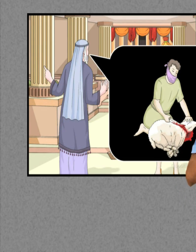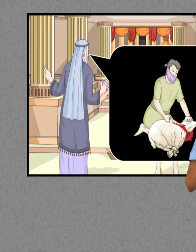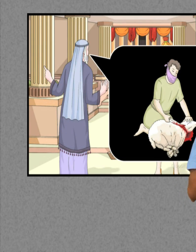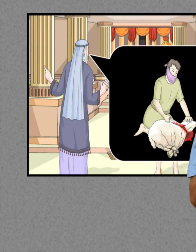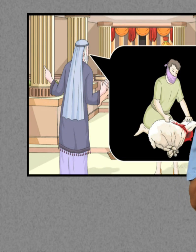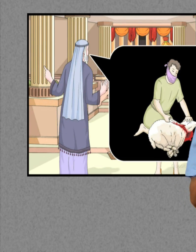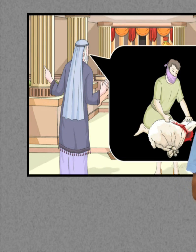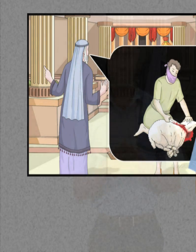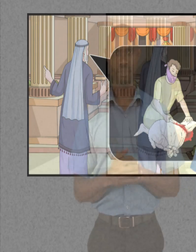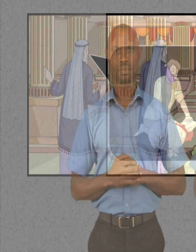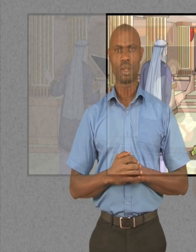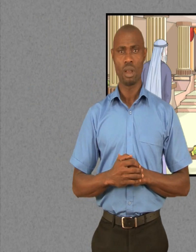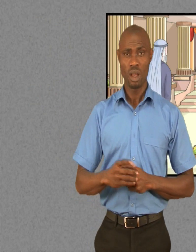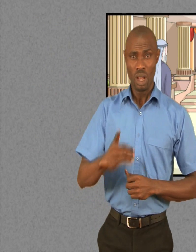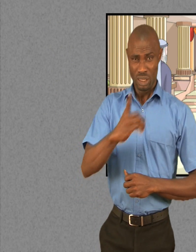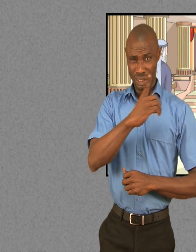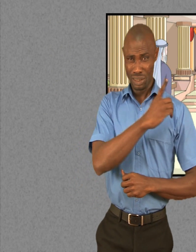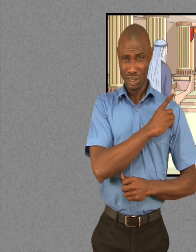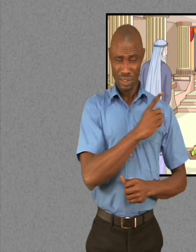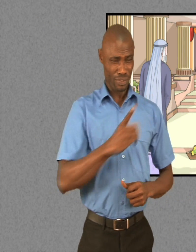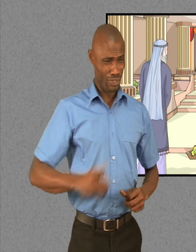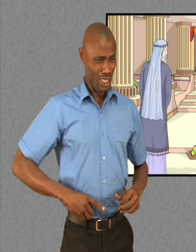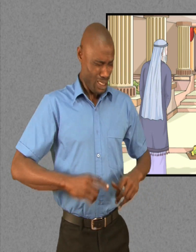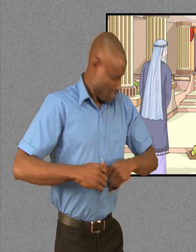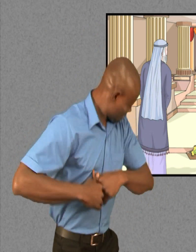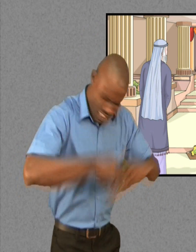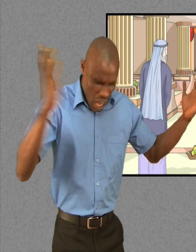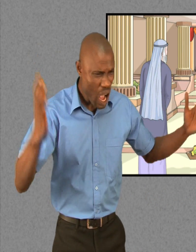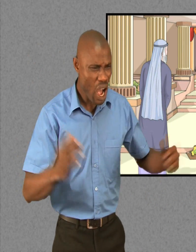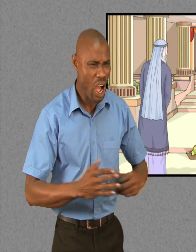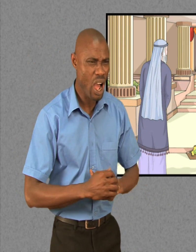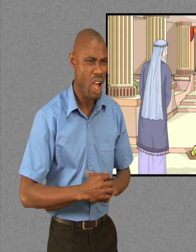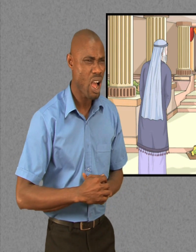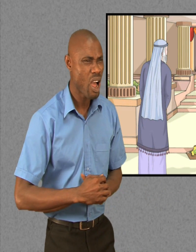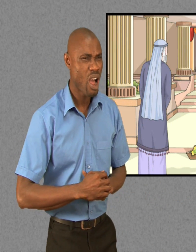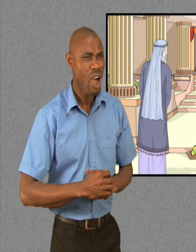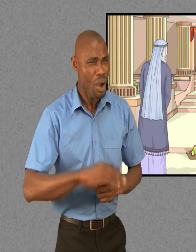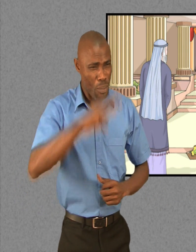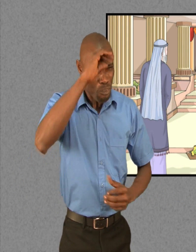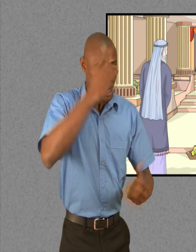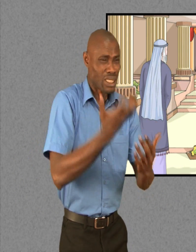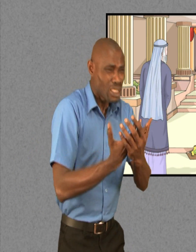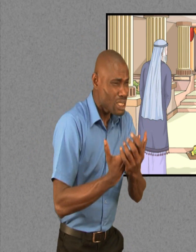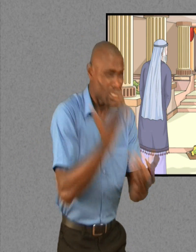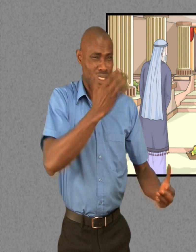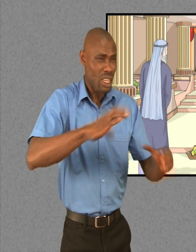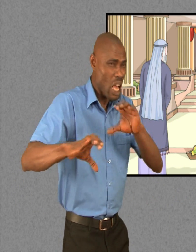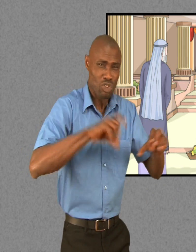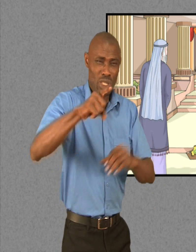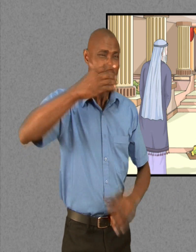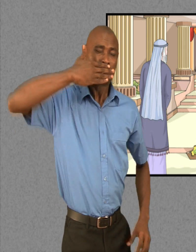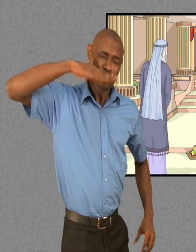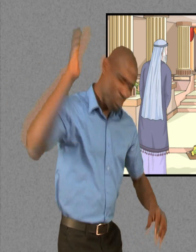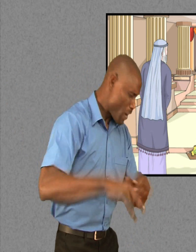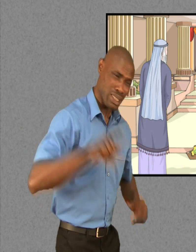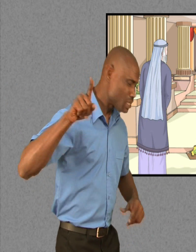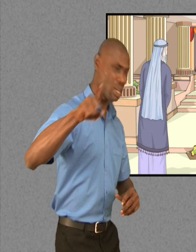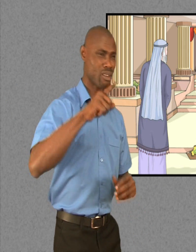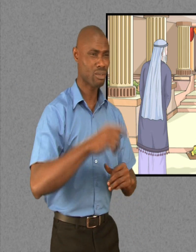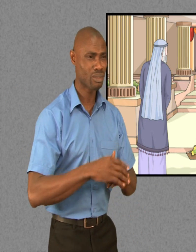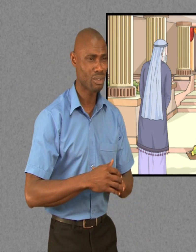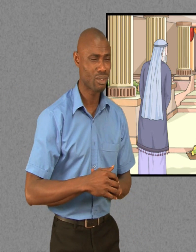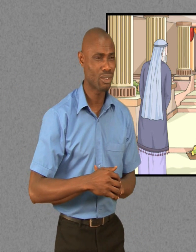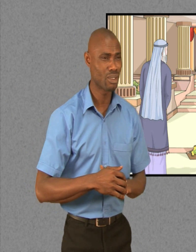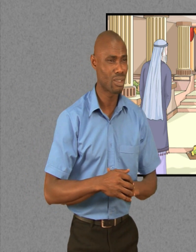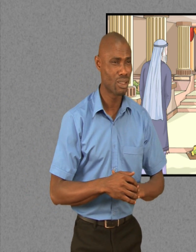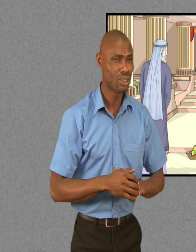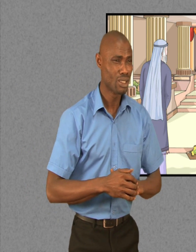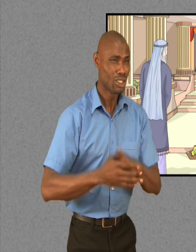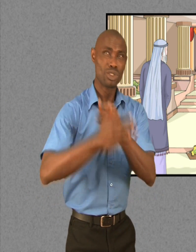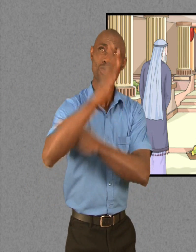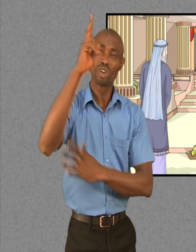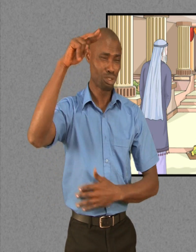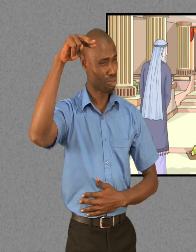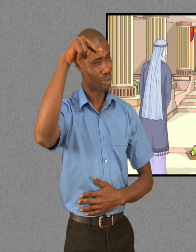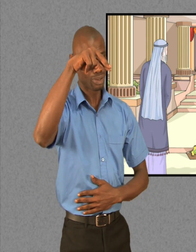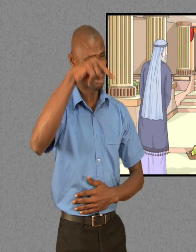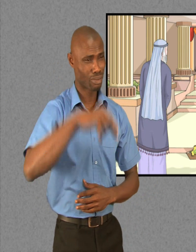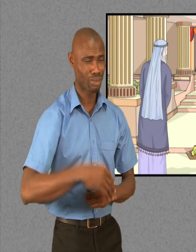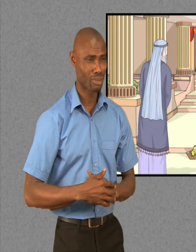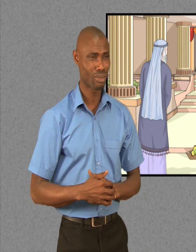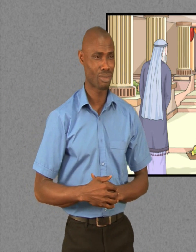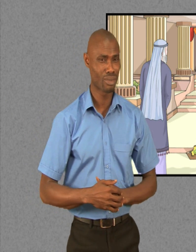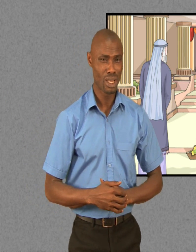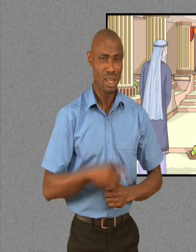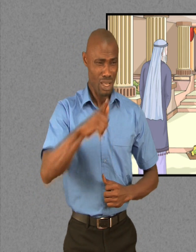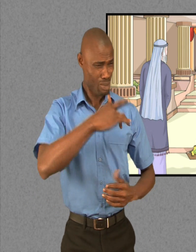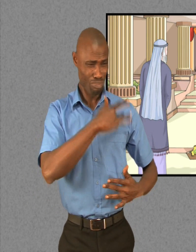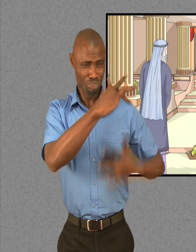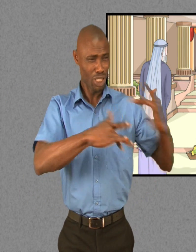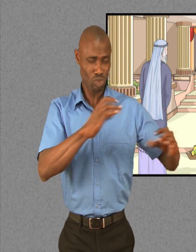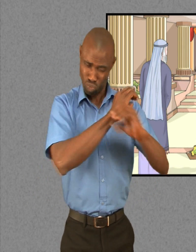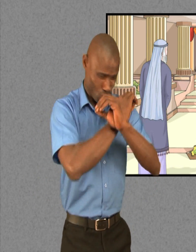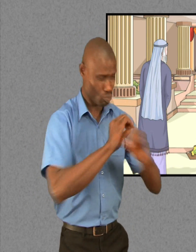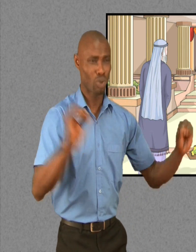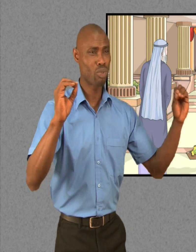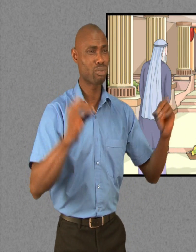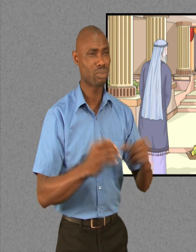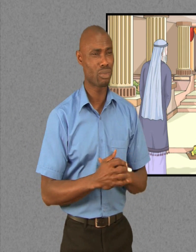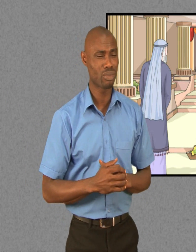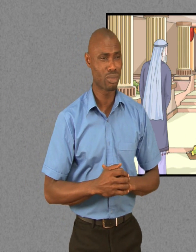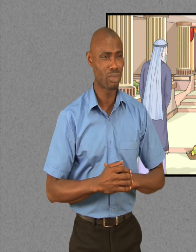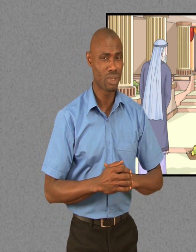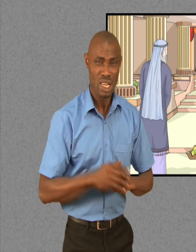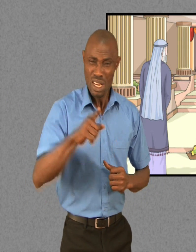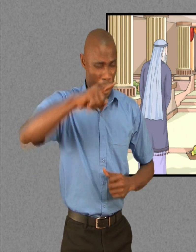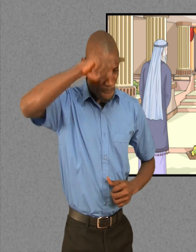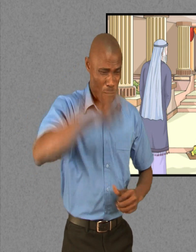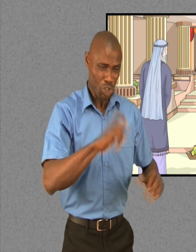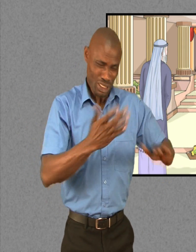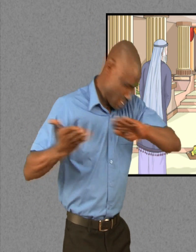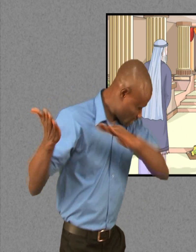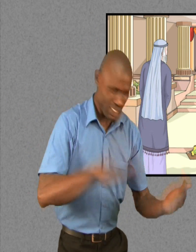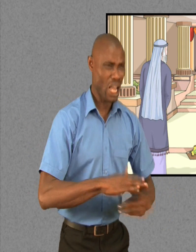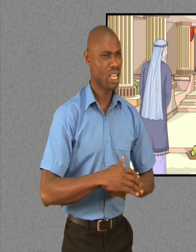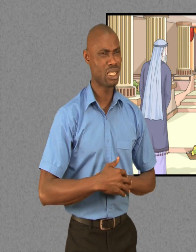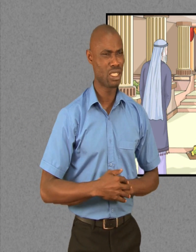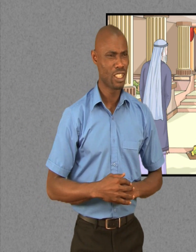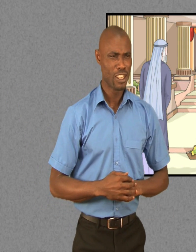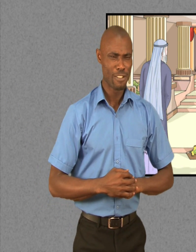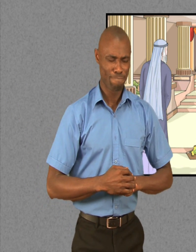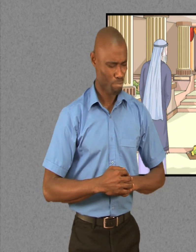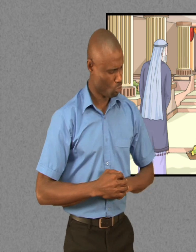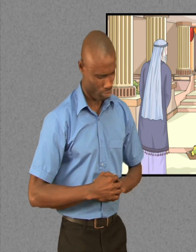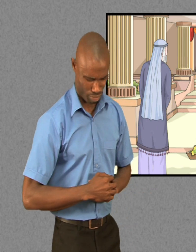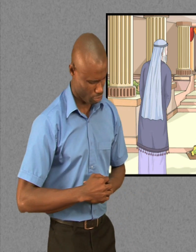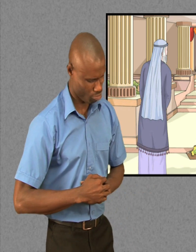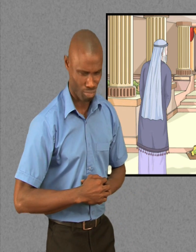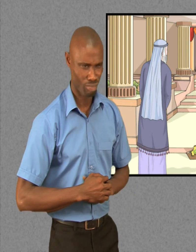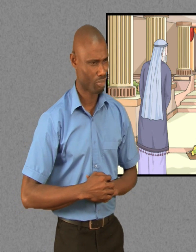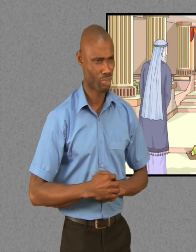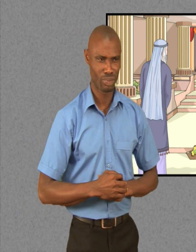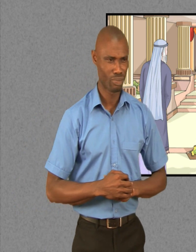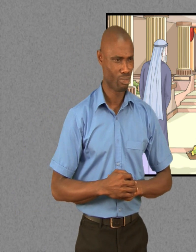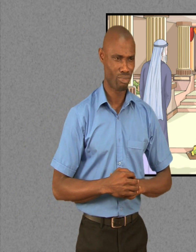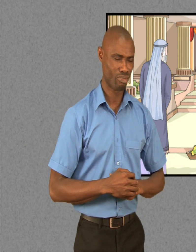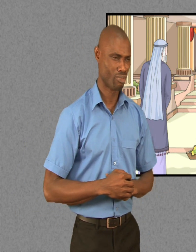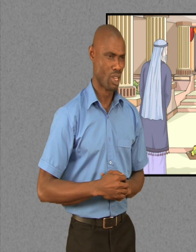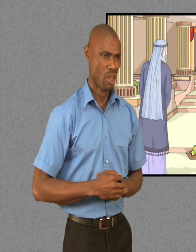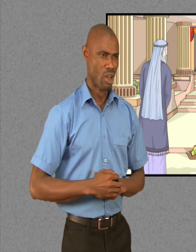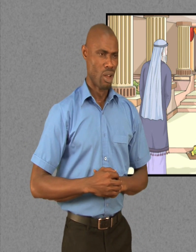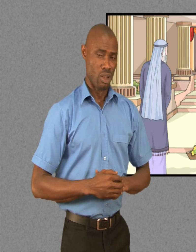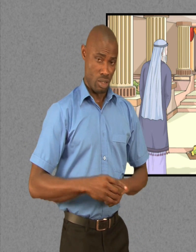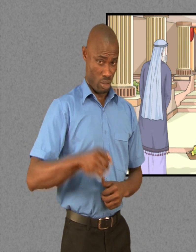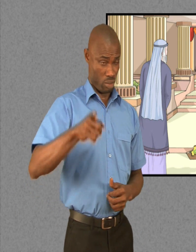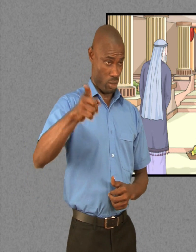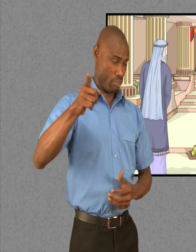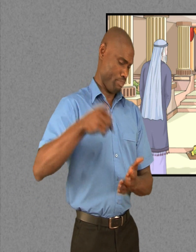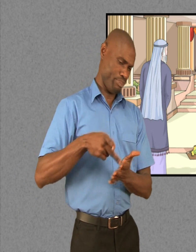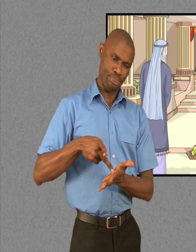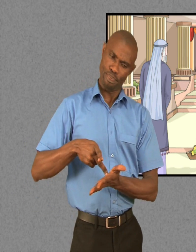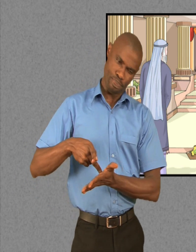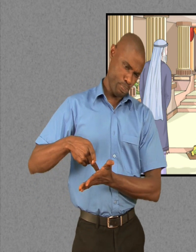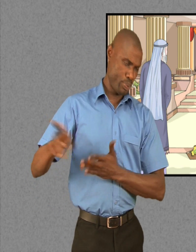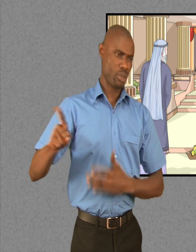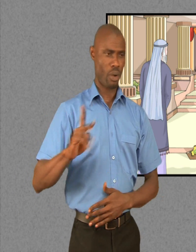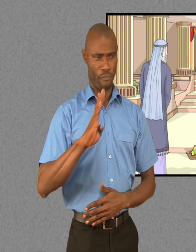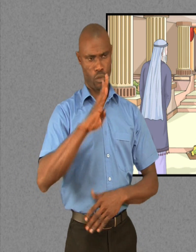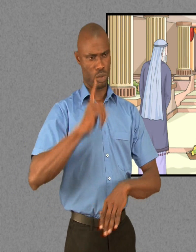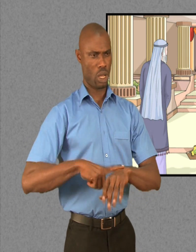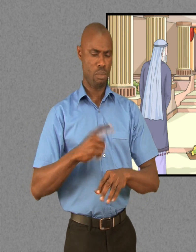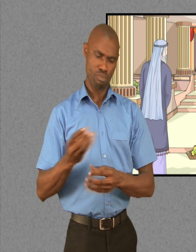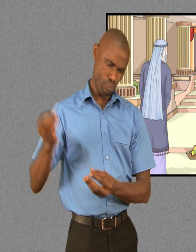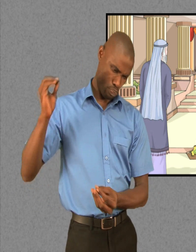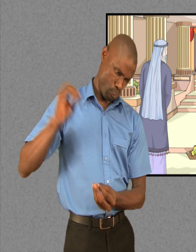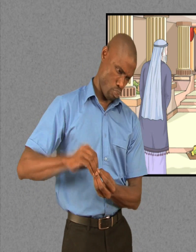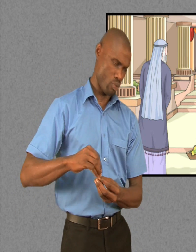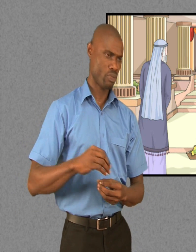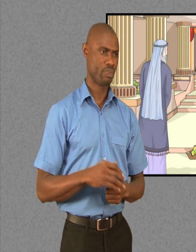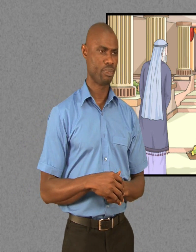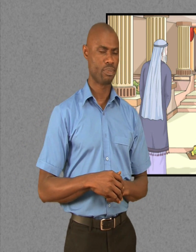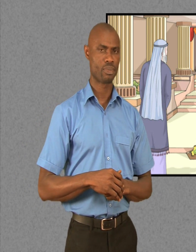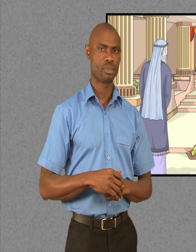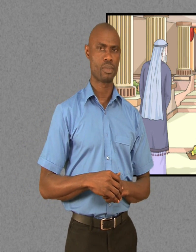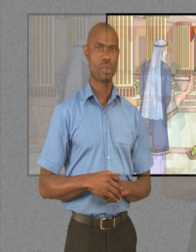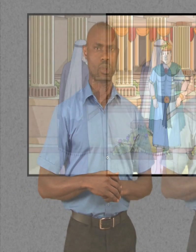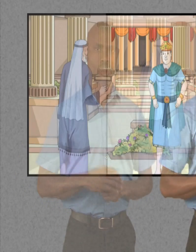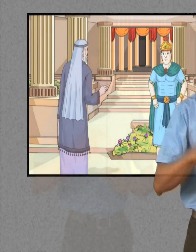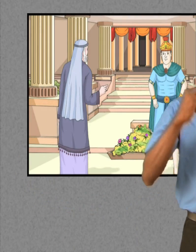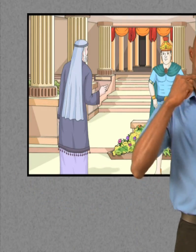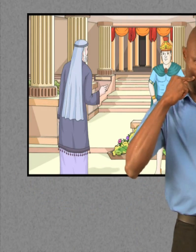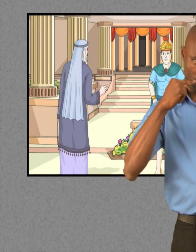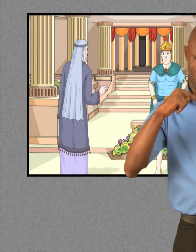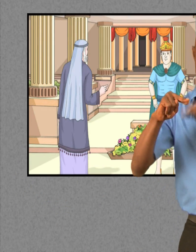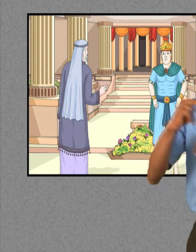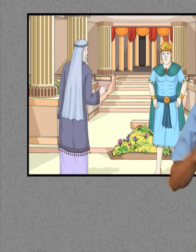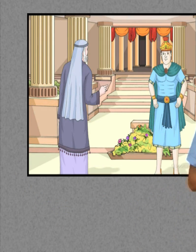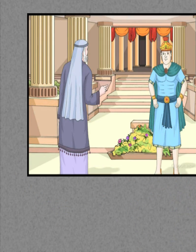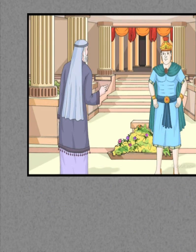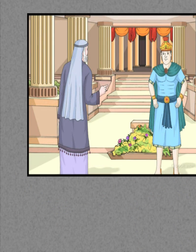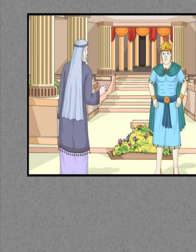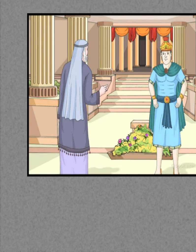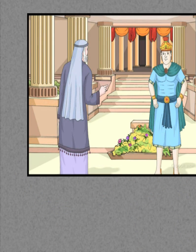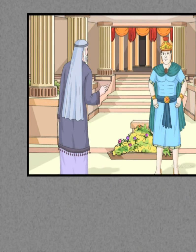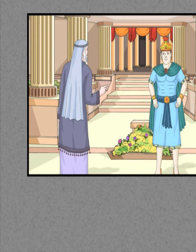David burned with anger against the man and said to Nathan: “As surely as the LORD lives, the man who did this deserves to die! Because he has done this thing and has shown no pity, he must pay for the lamb four times over.”